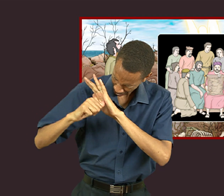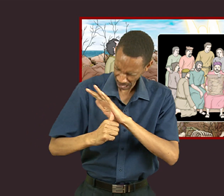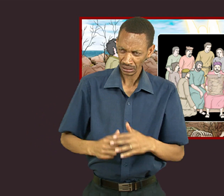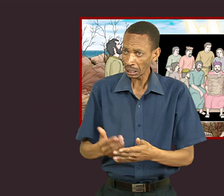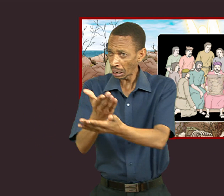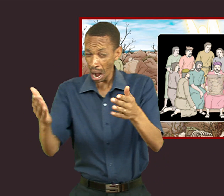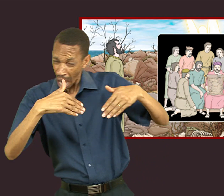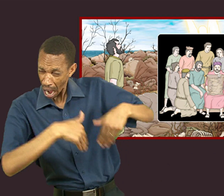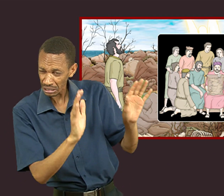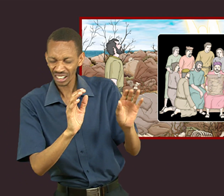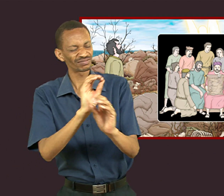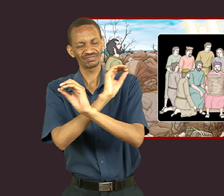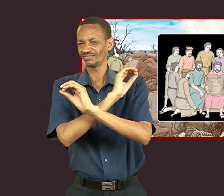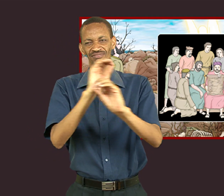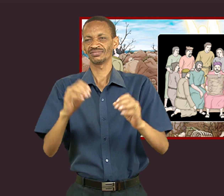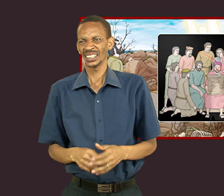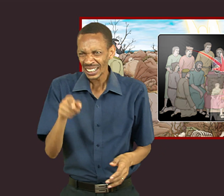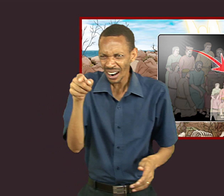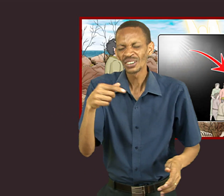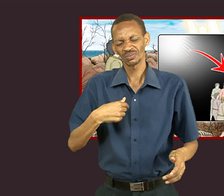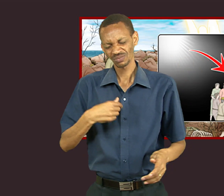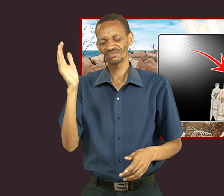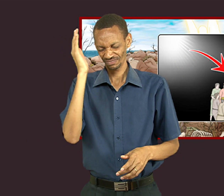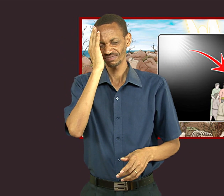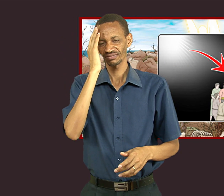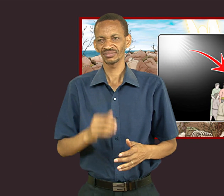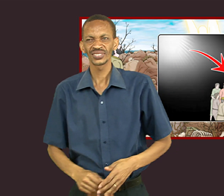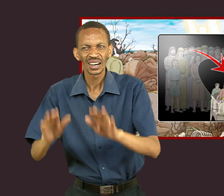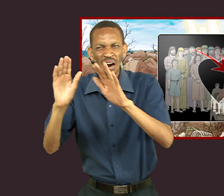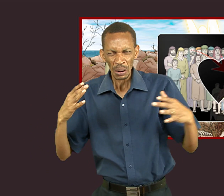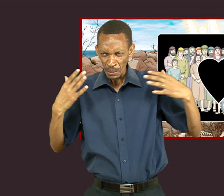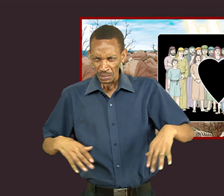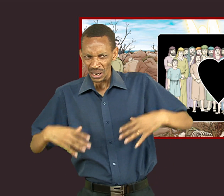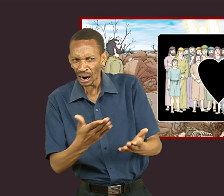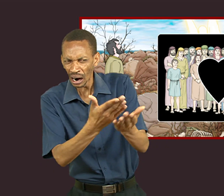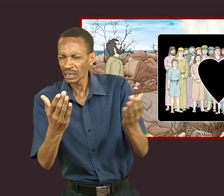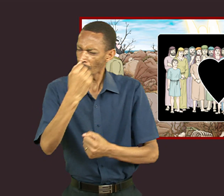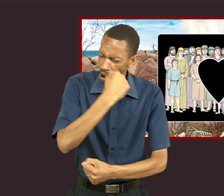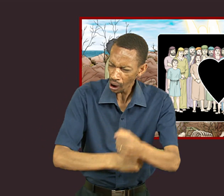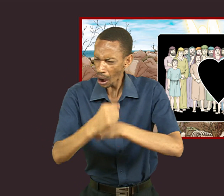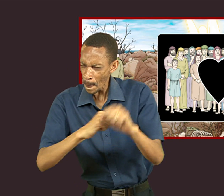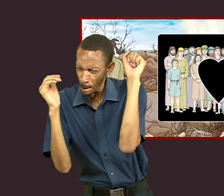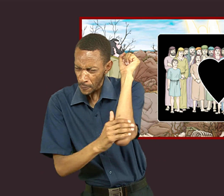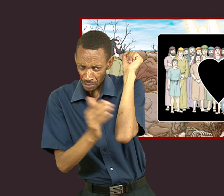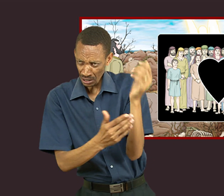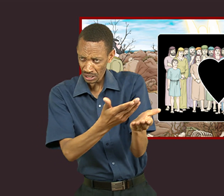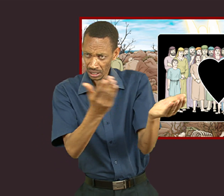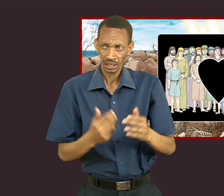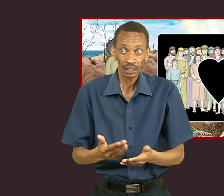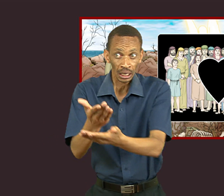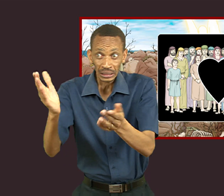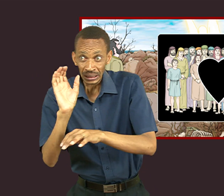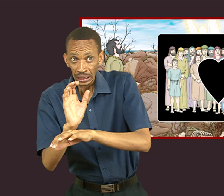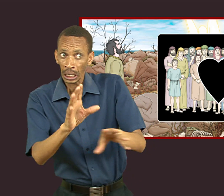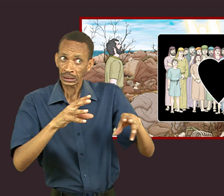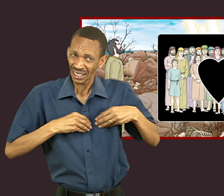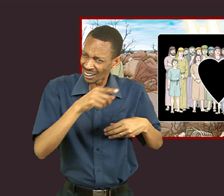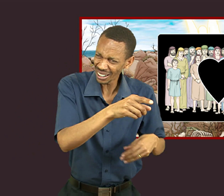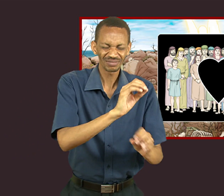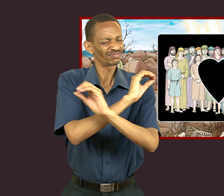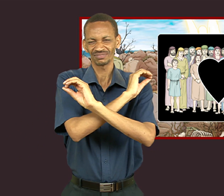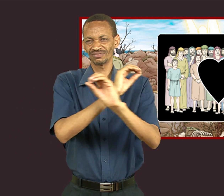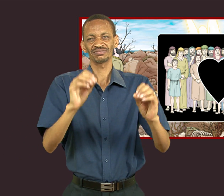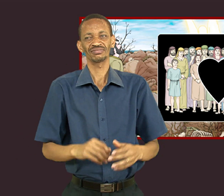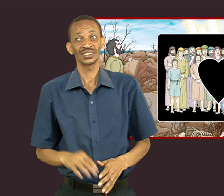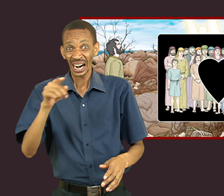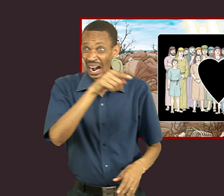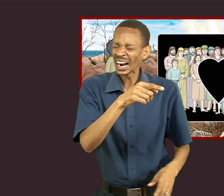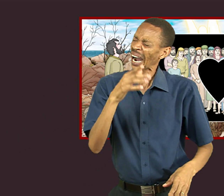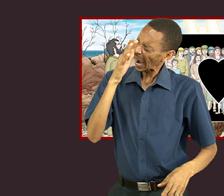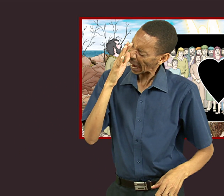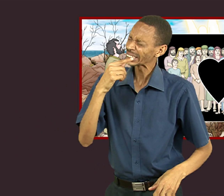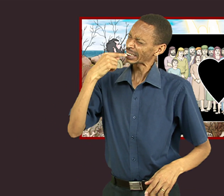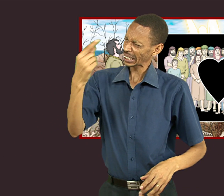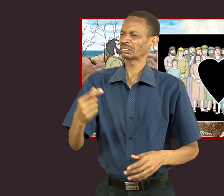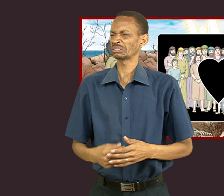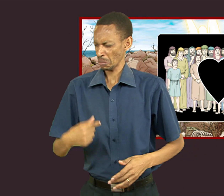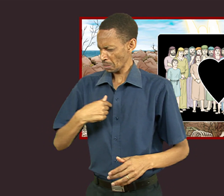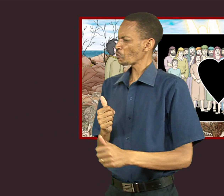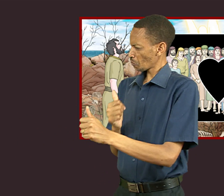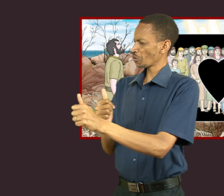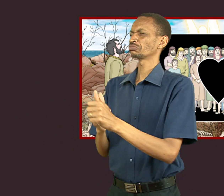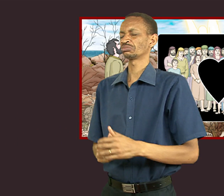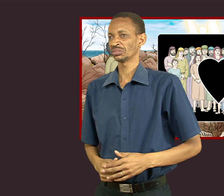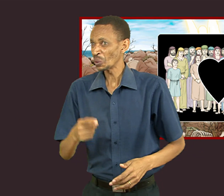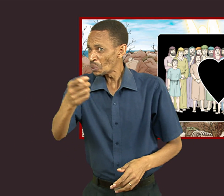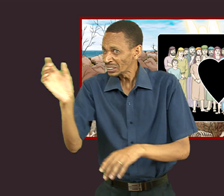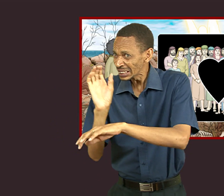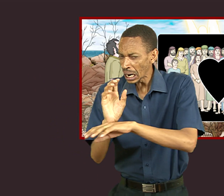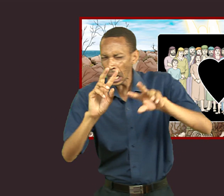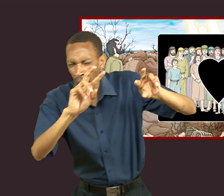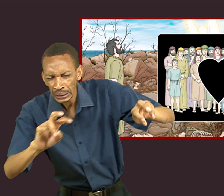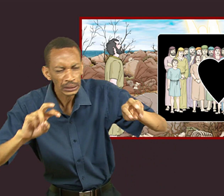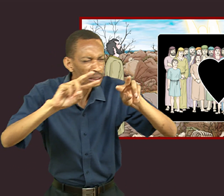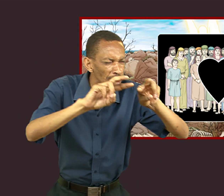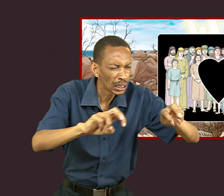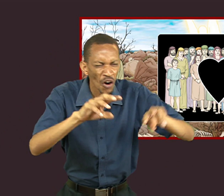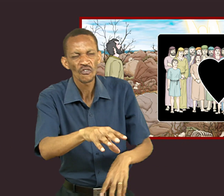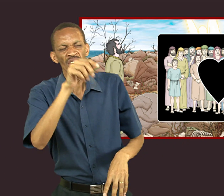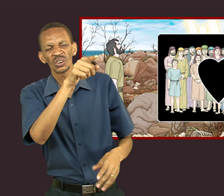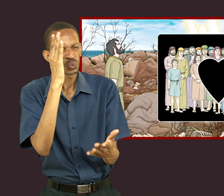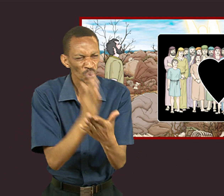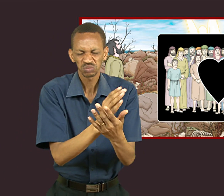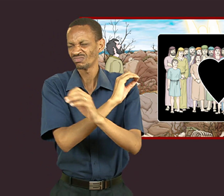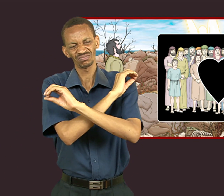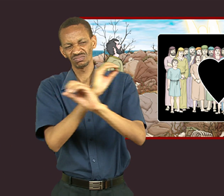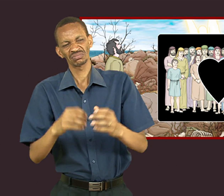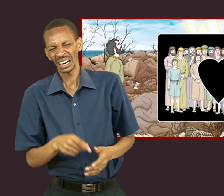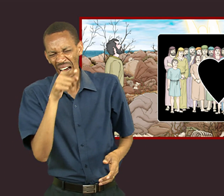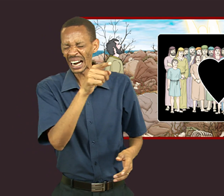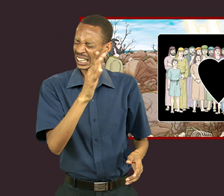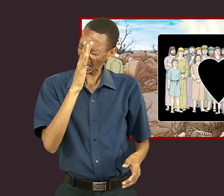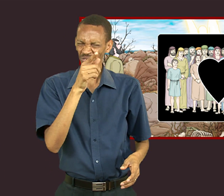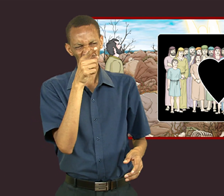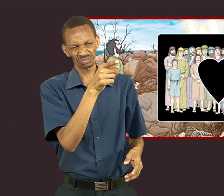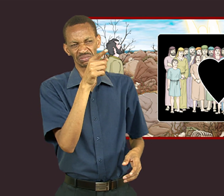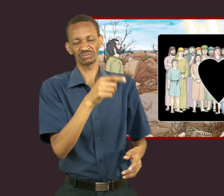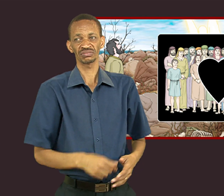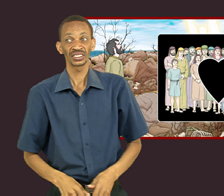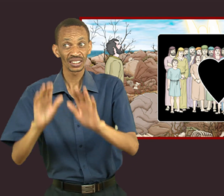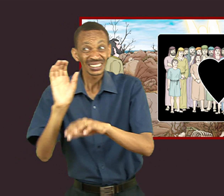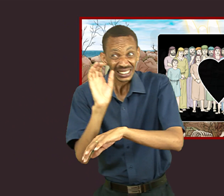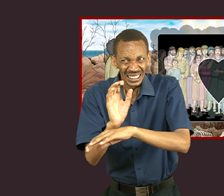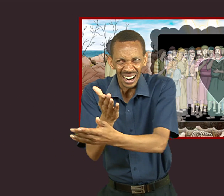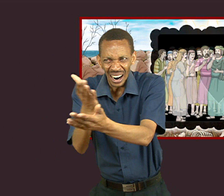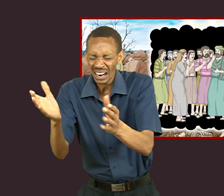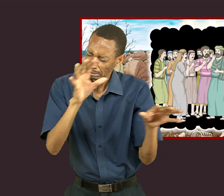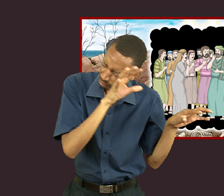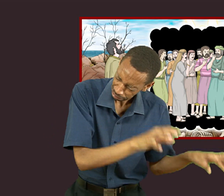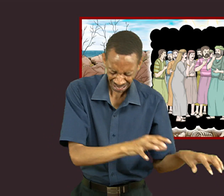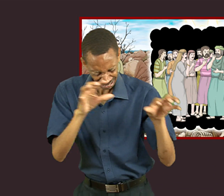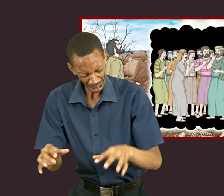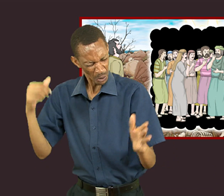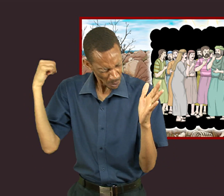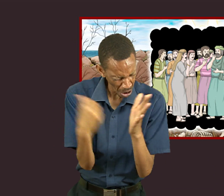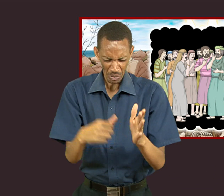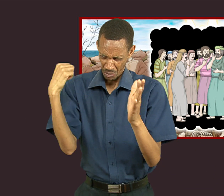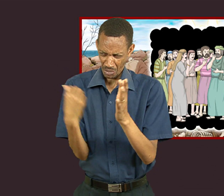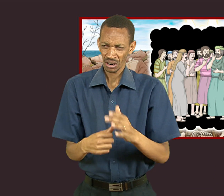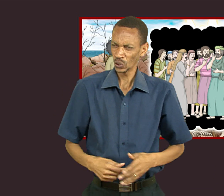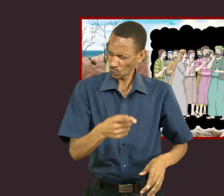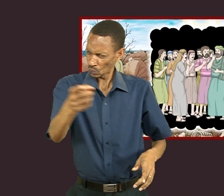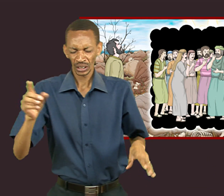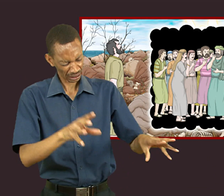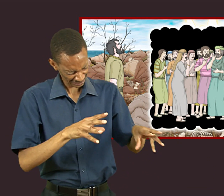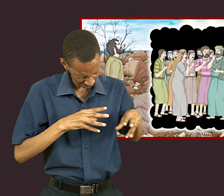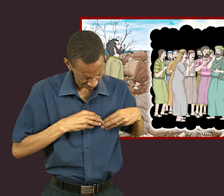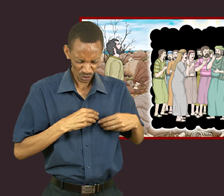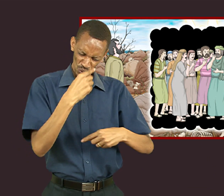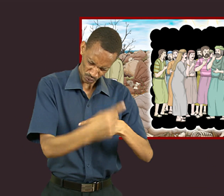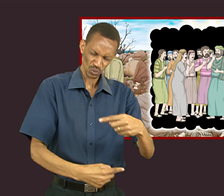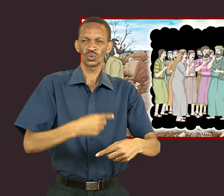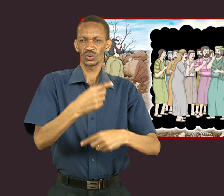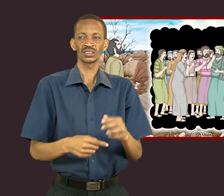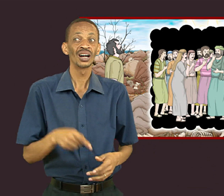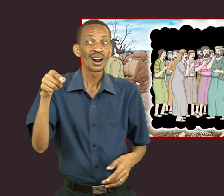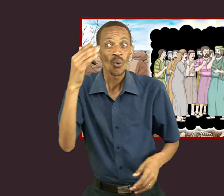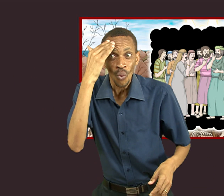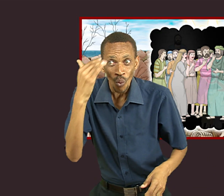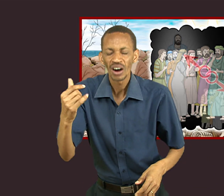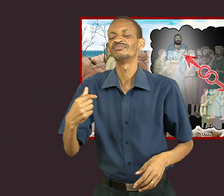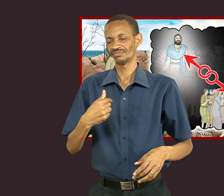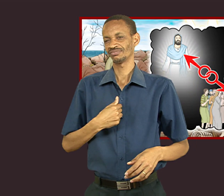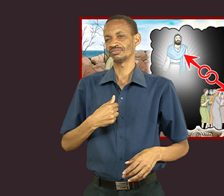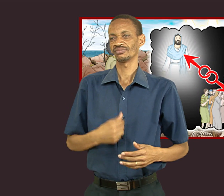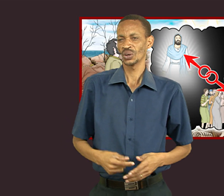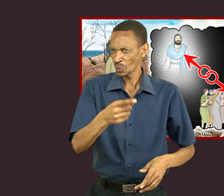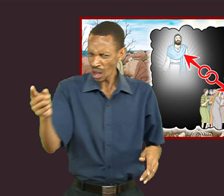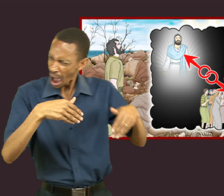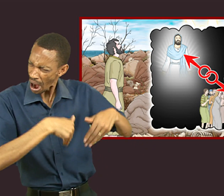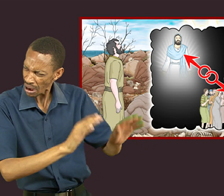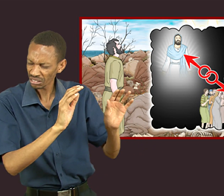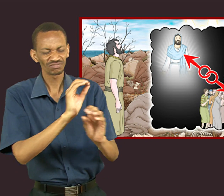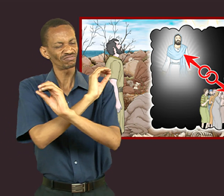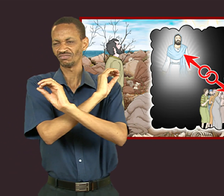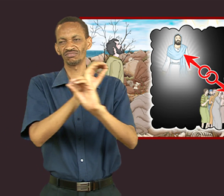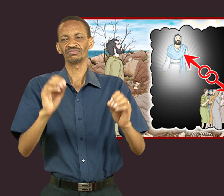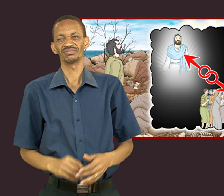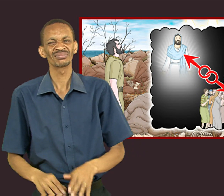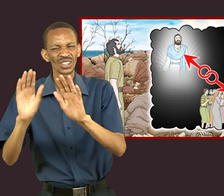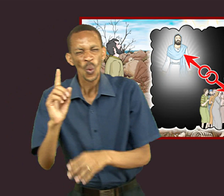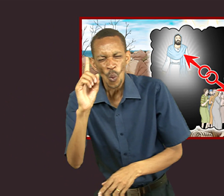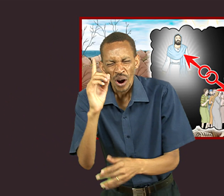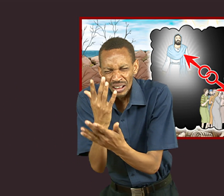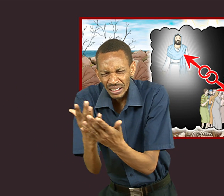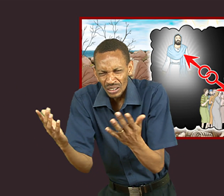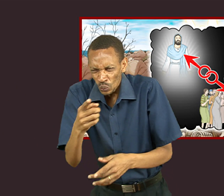I know that you cannot tolerate those who are evil, and you have tested and exposed as liars those who falsely claim to be apostles.